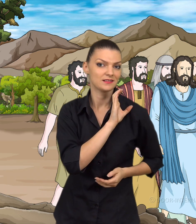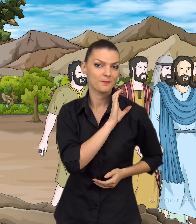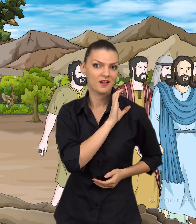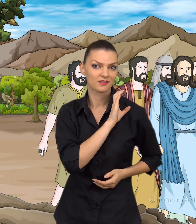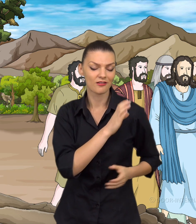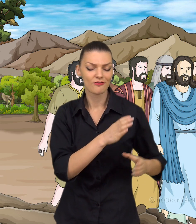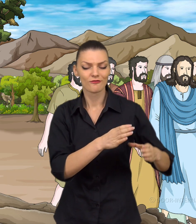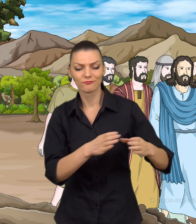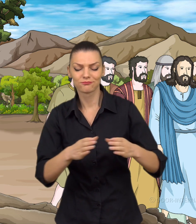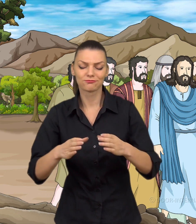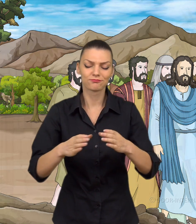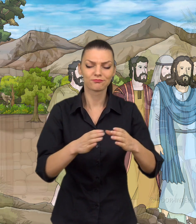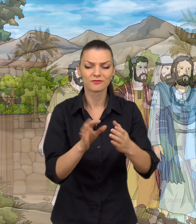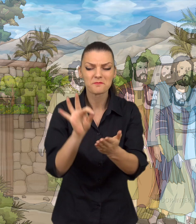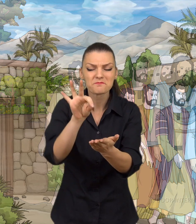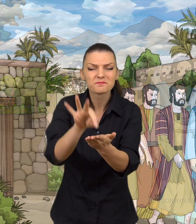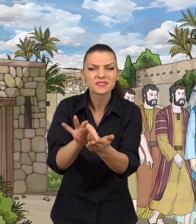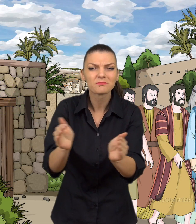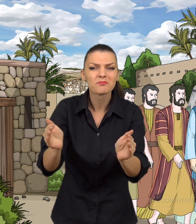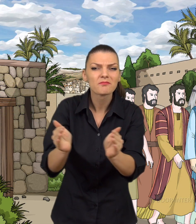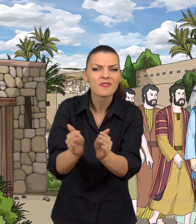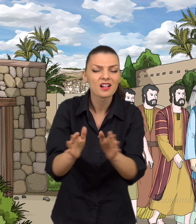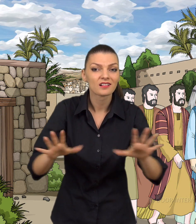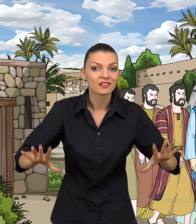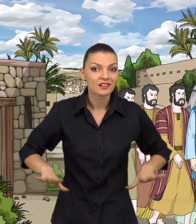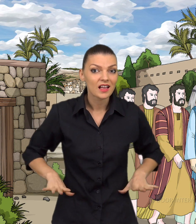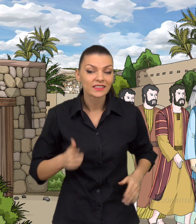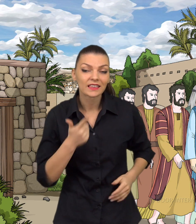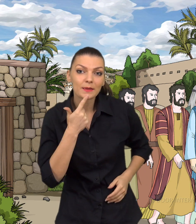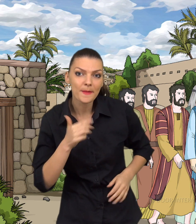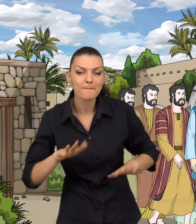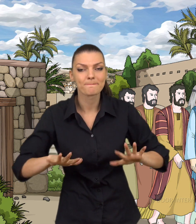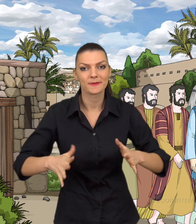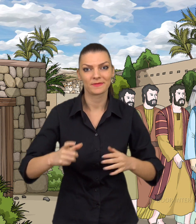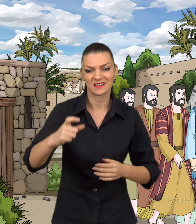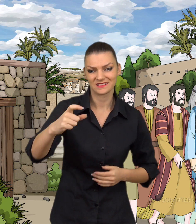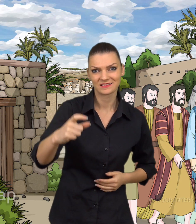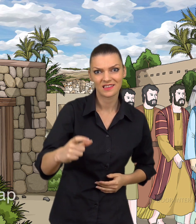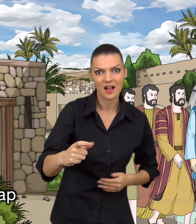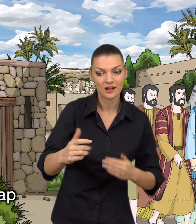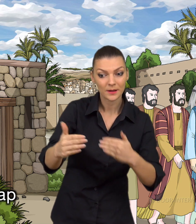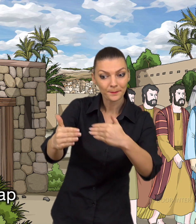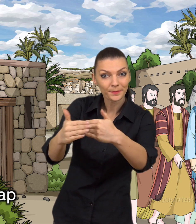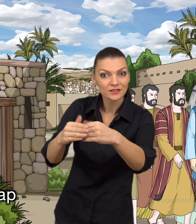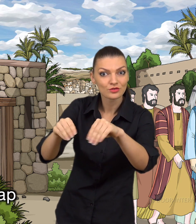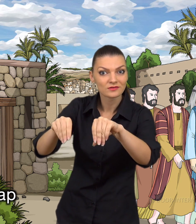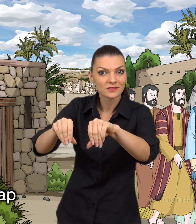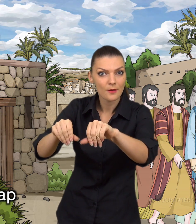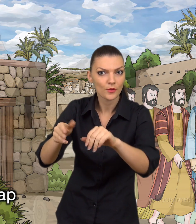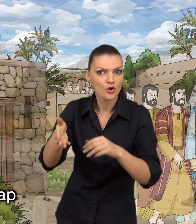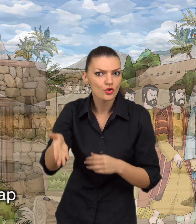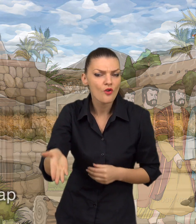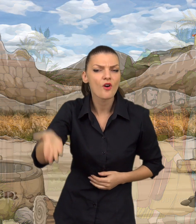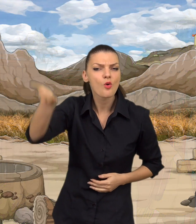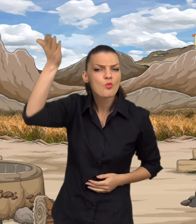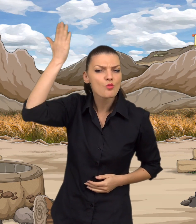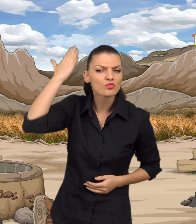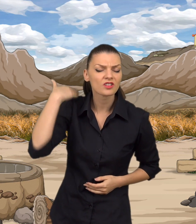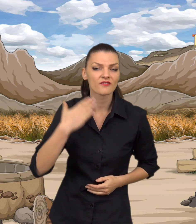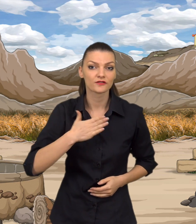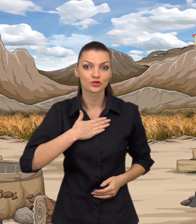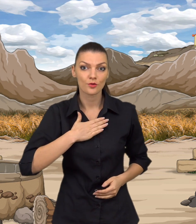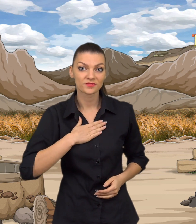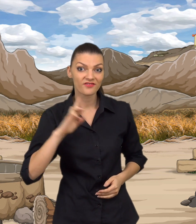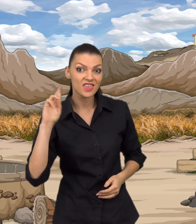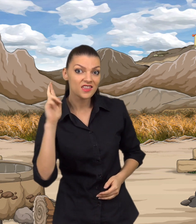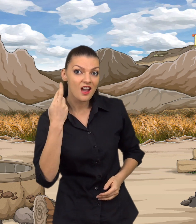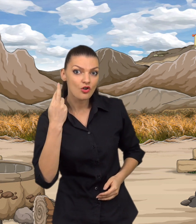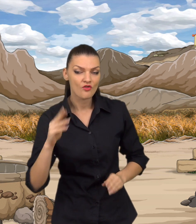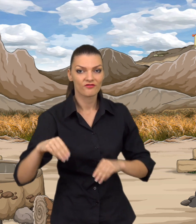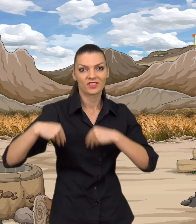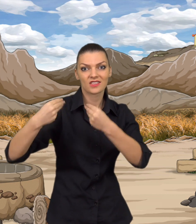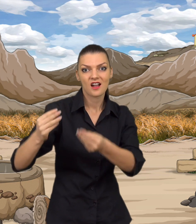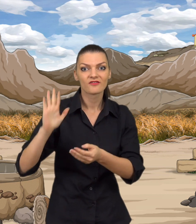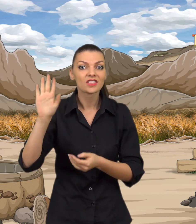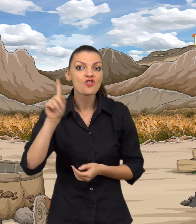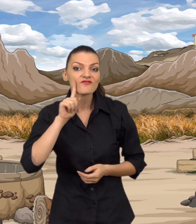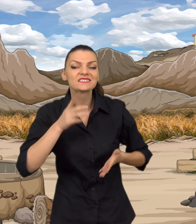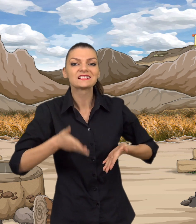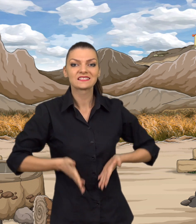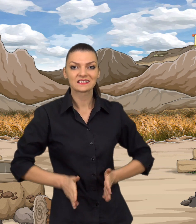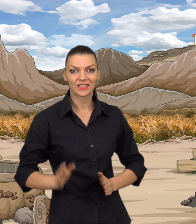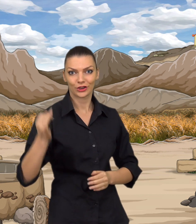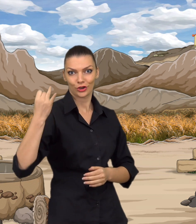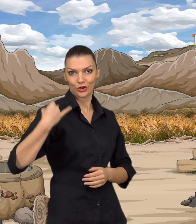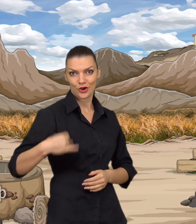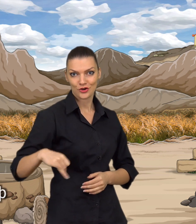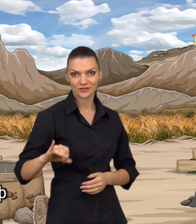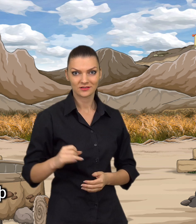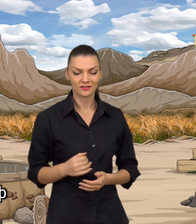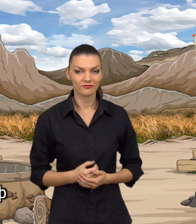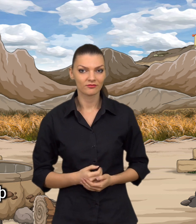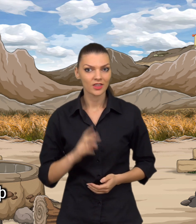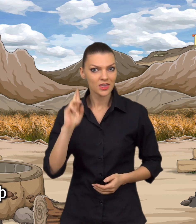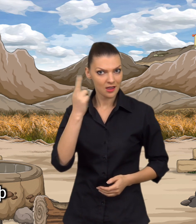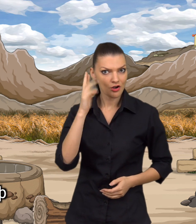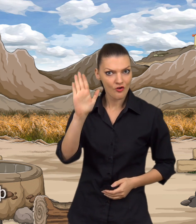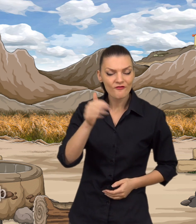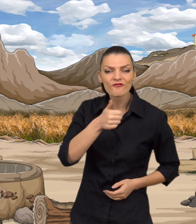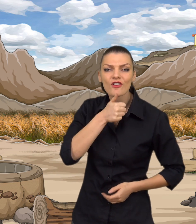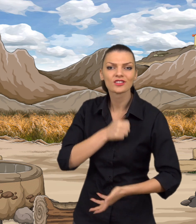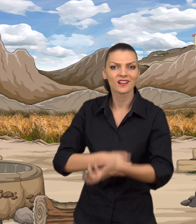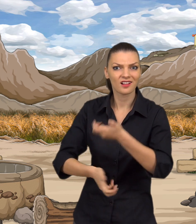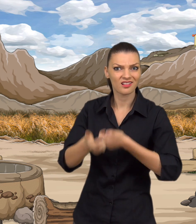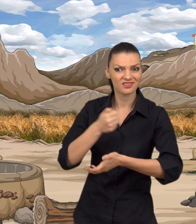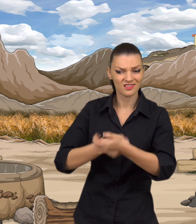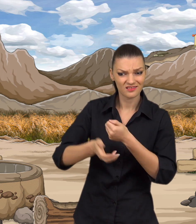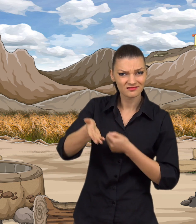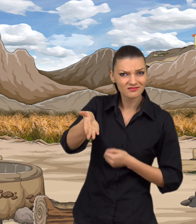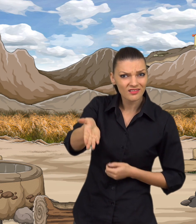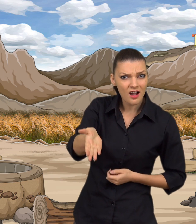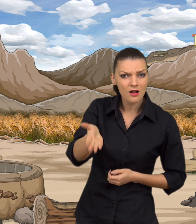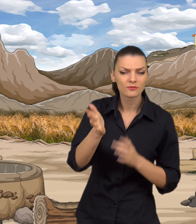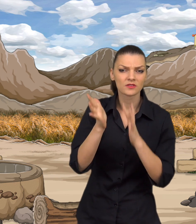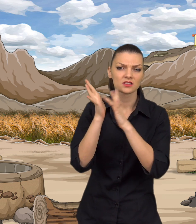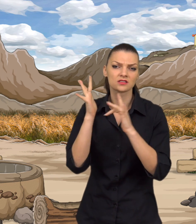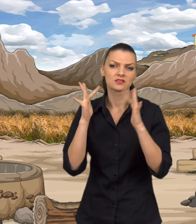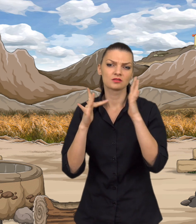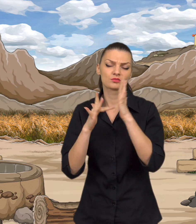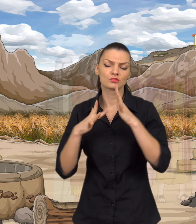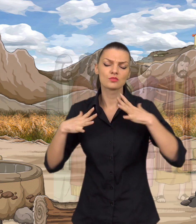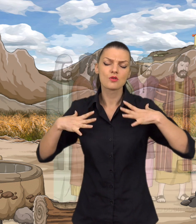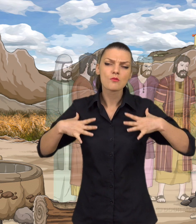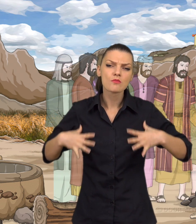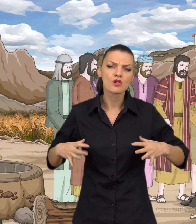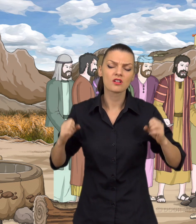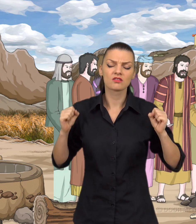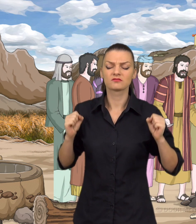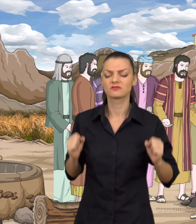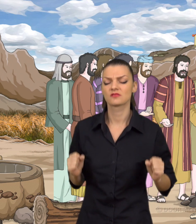So He came to a town of Samaria called Sychar, near the plot of ground that Jacob had given to his son Joseph.